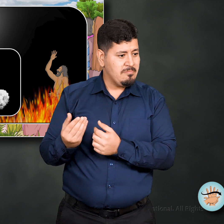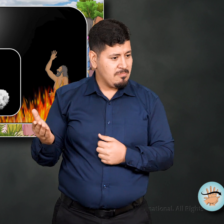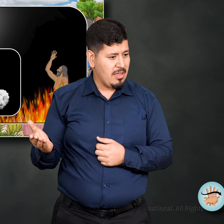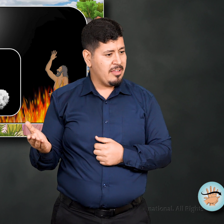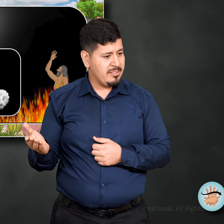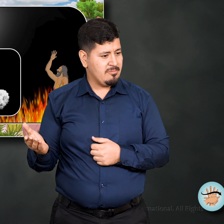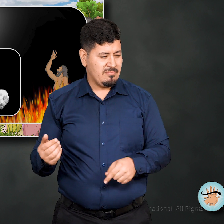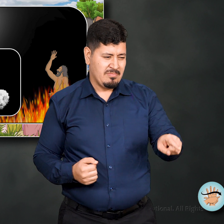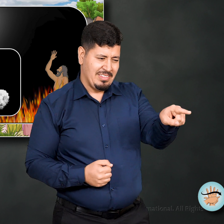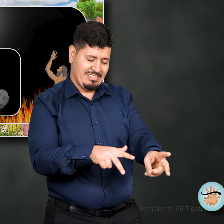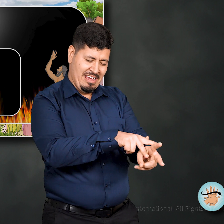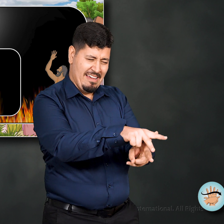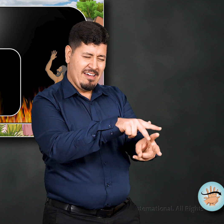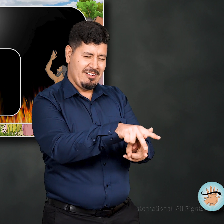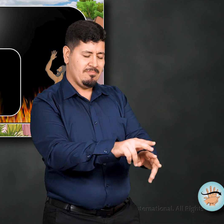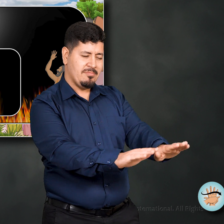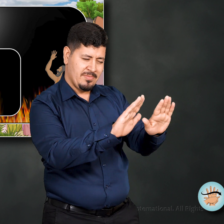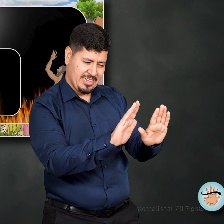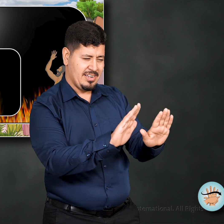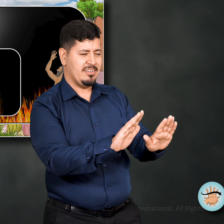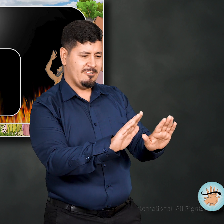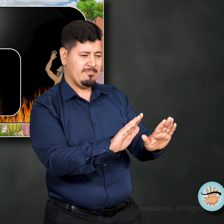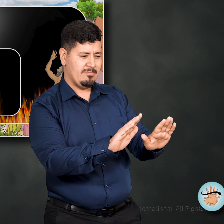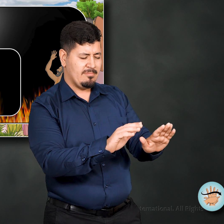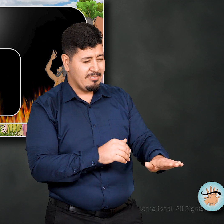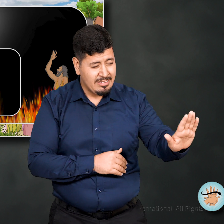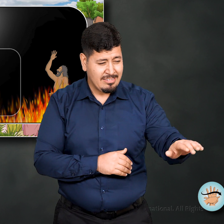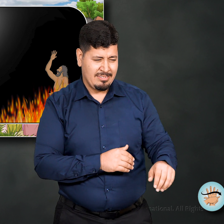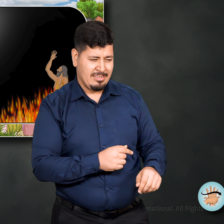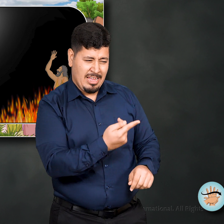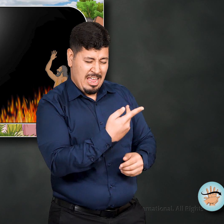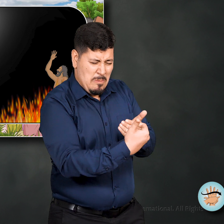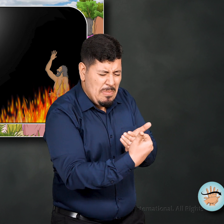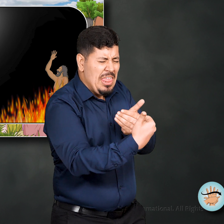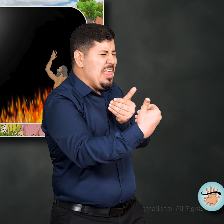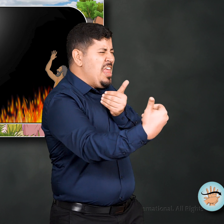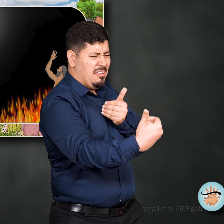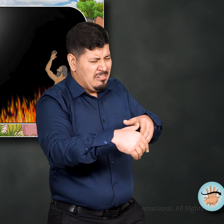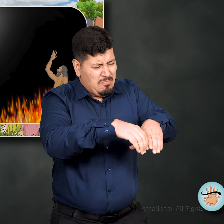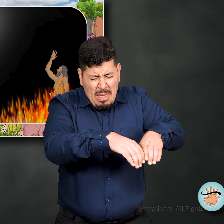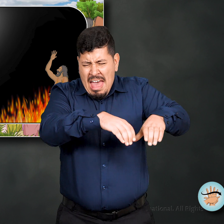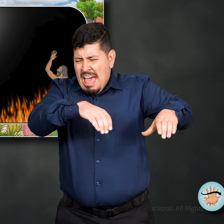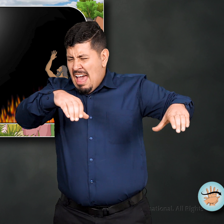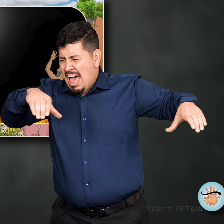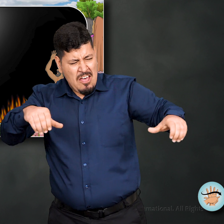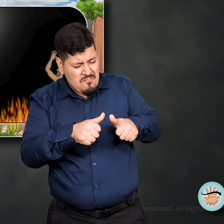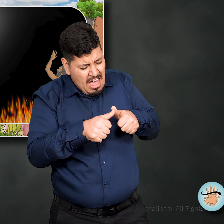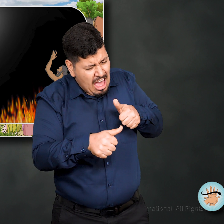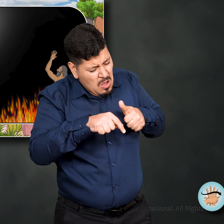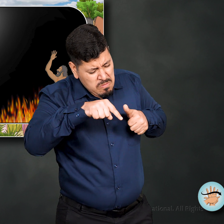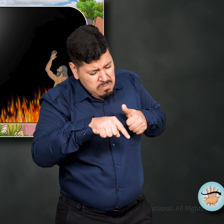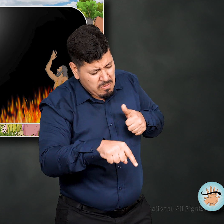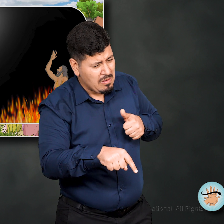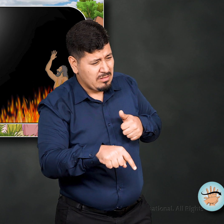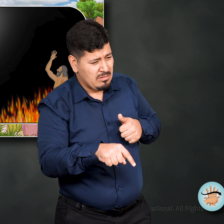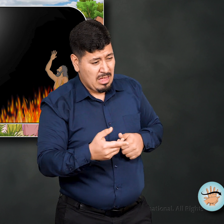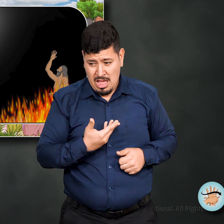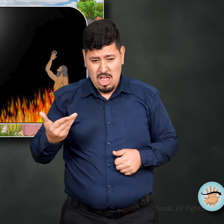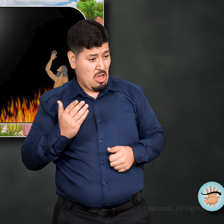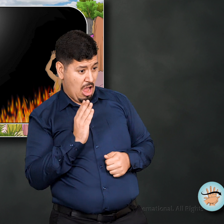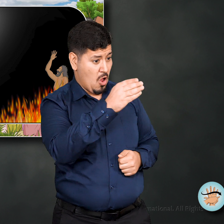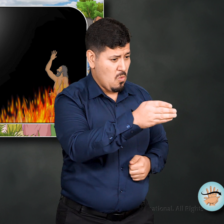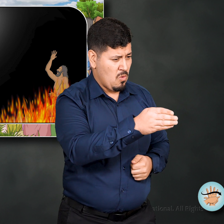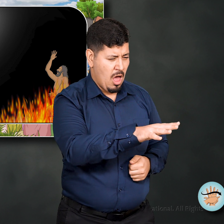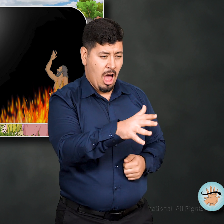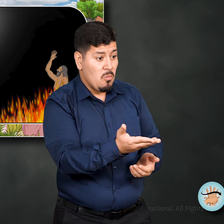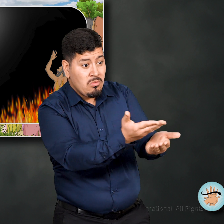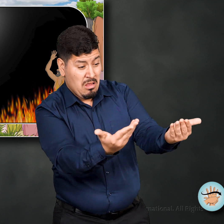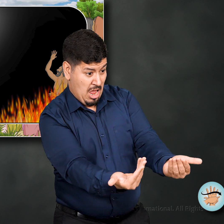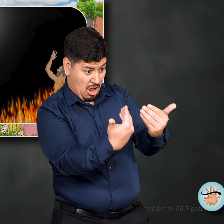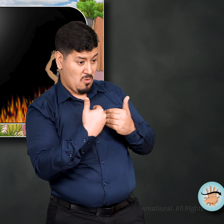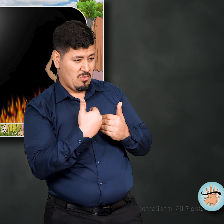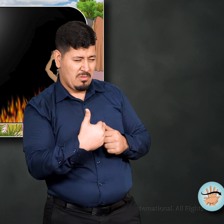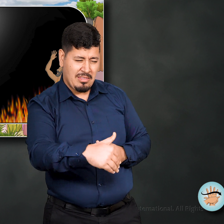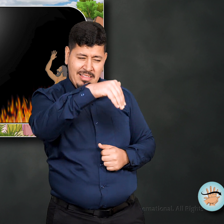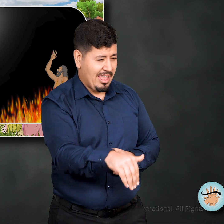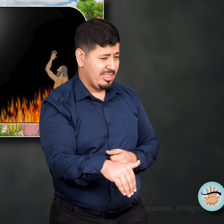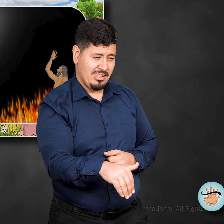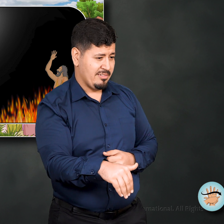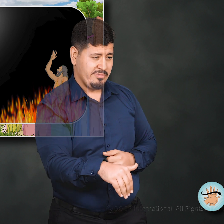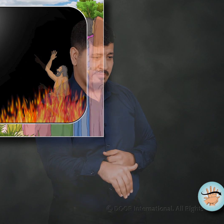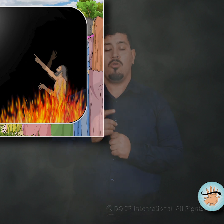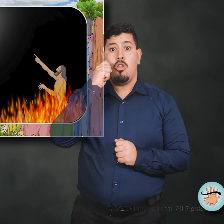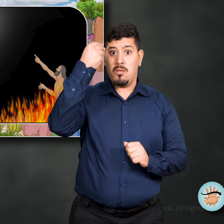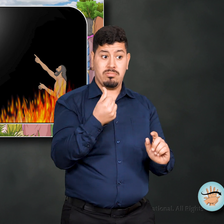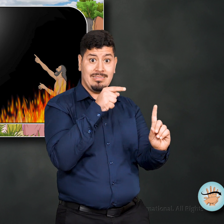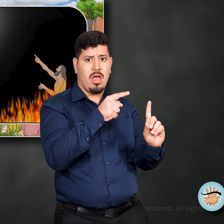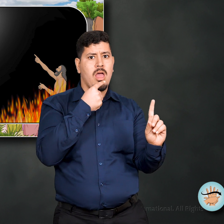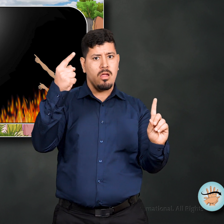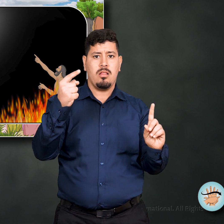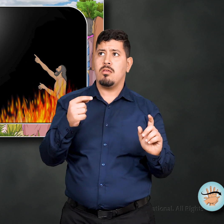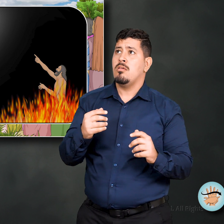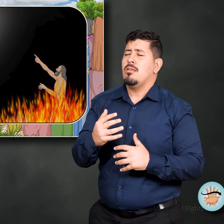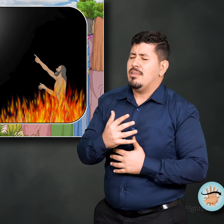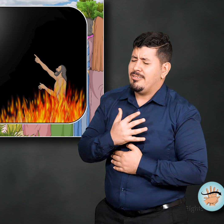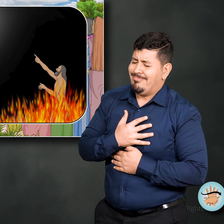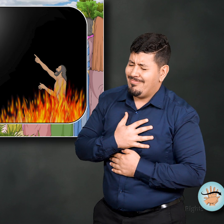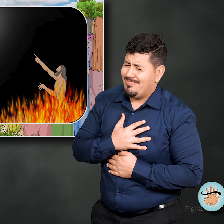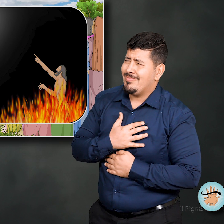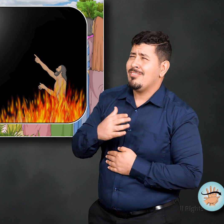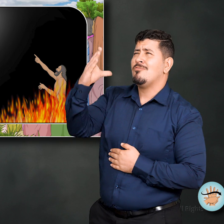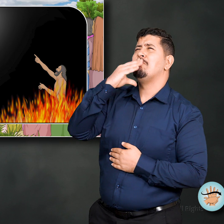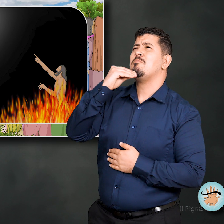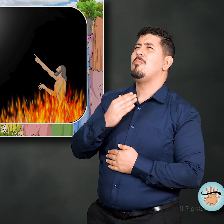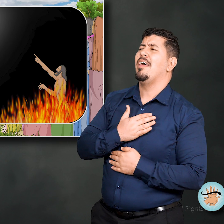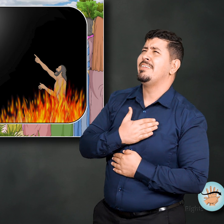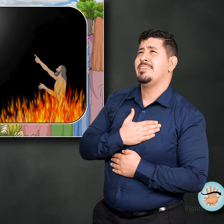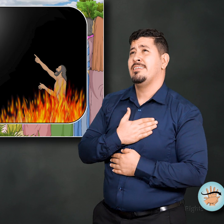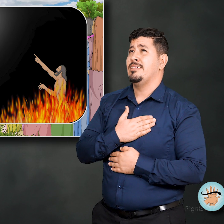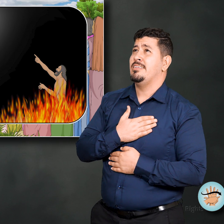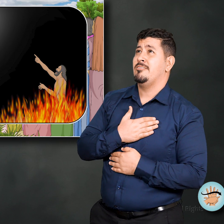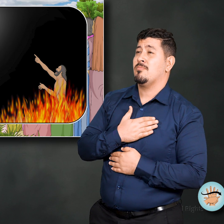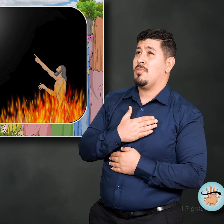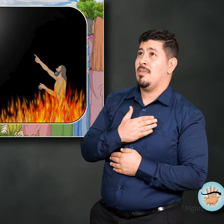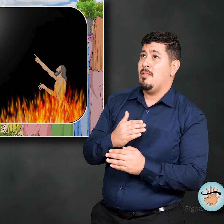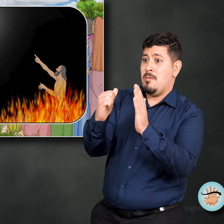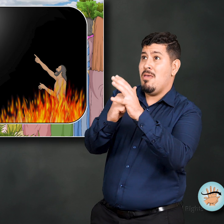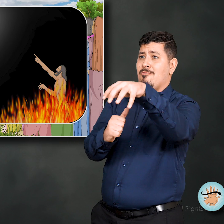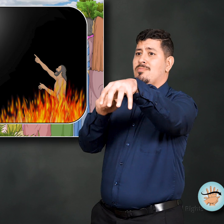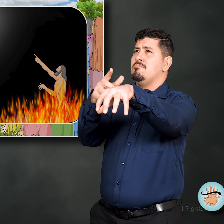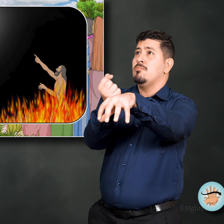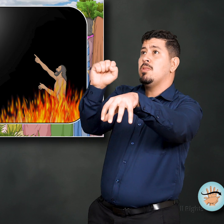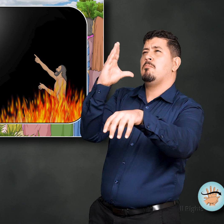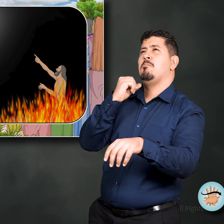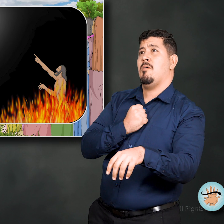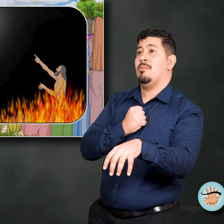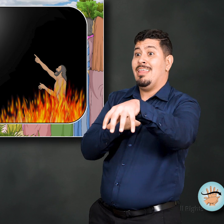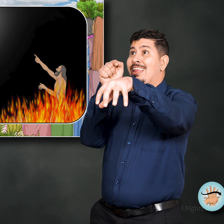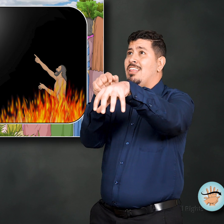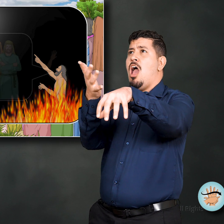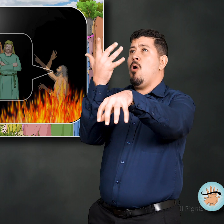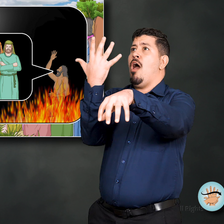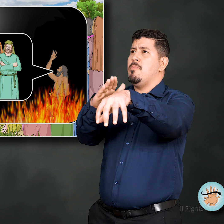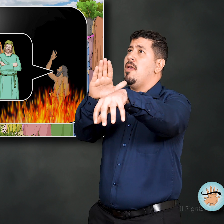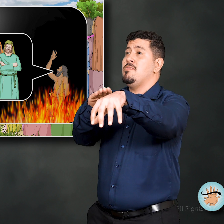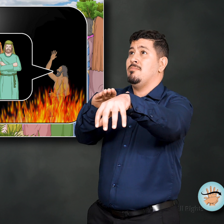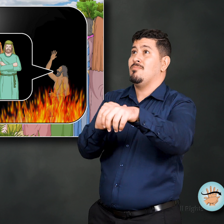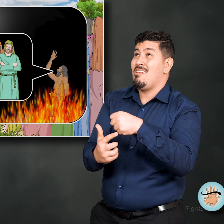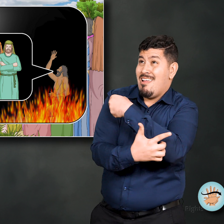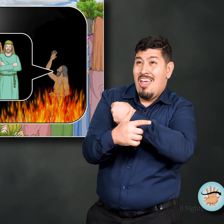And besides all this, a great chasm has been fixed between us and you, so that even those who wish cannot cross from here to you, nor can anyone cross from there to us.’